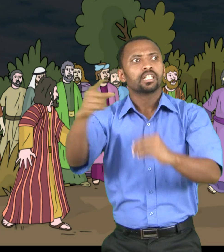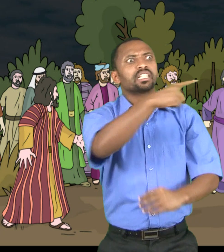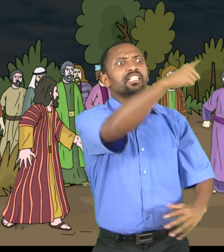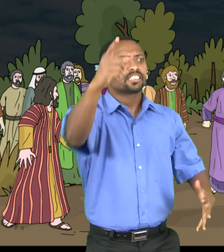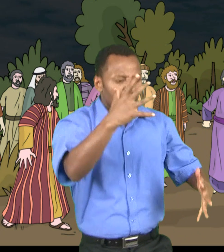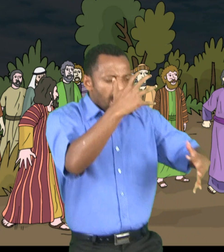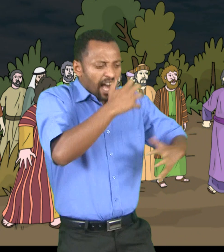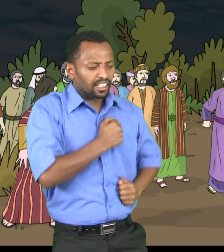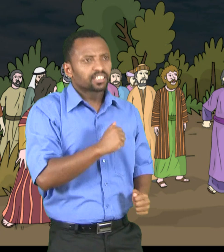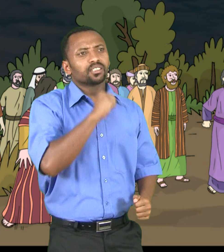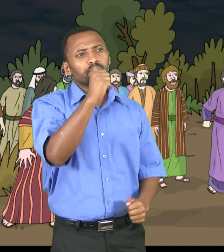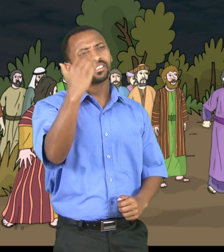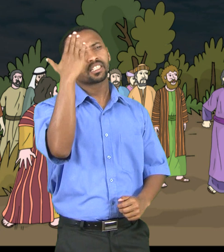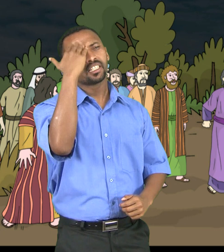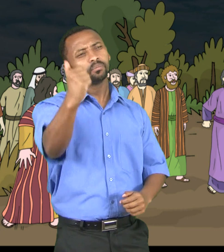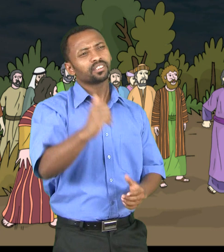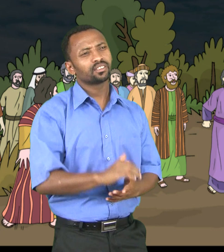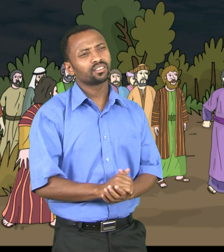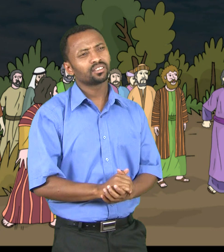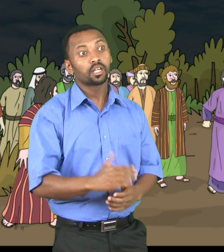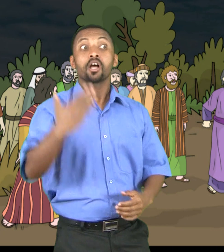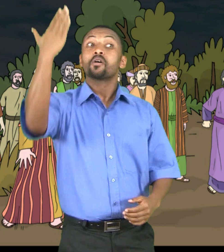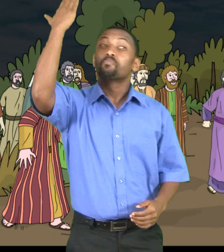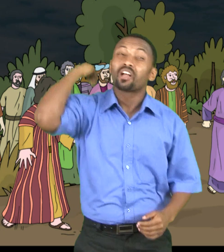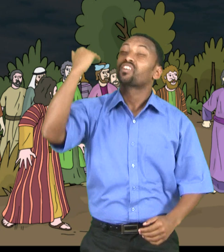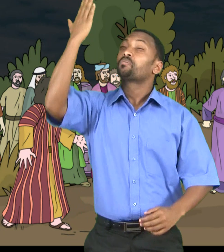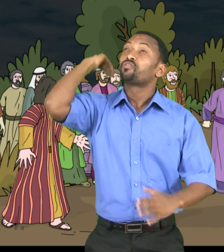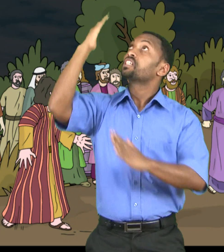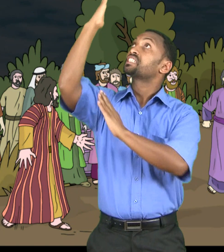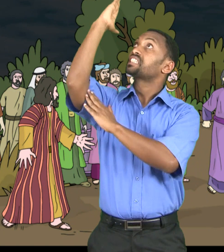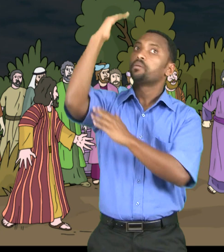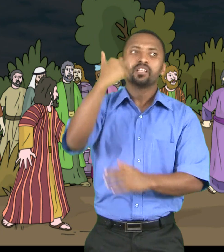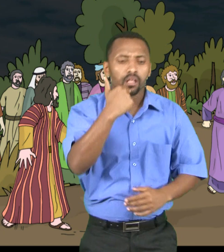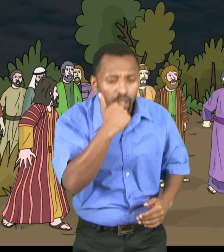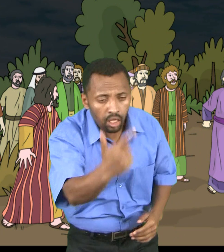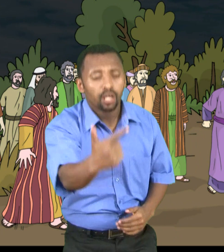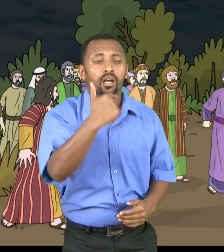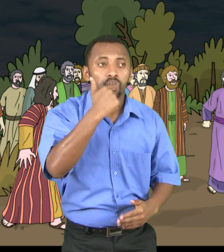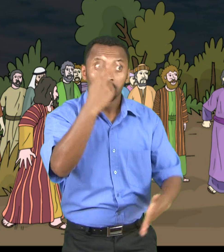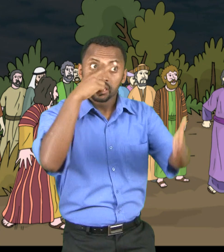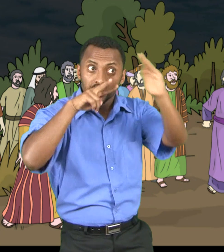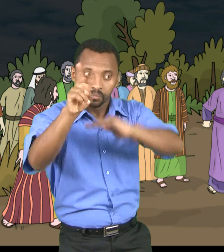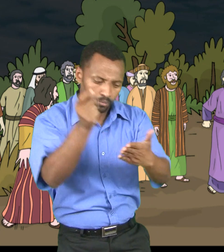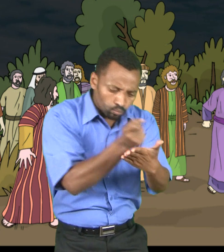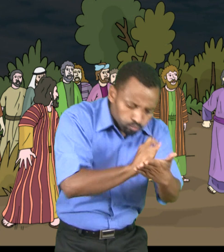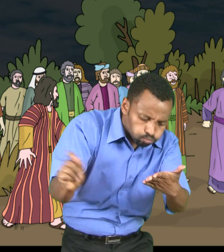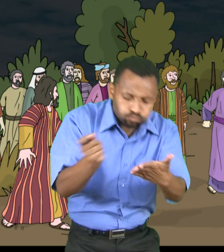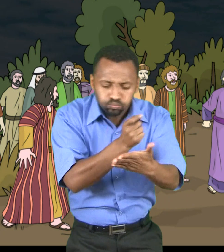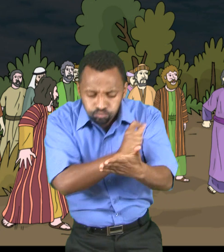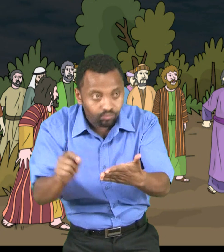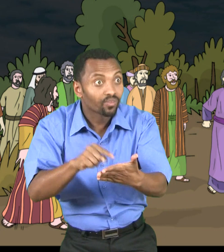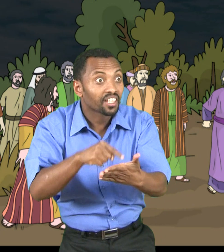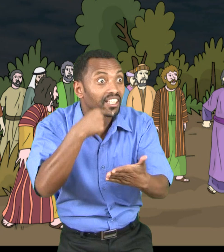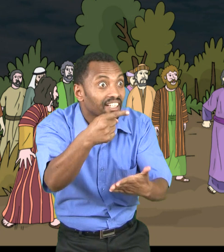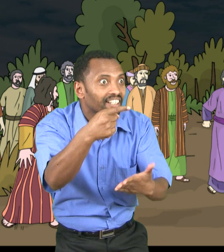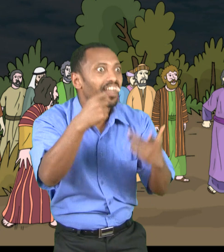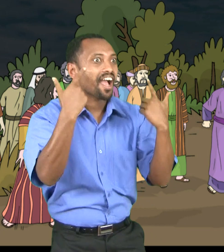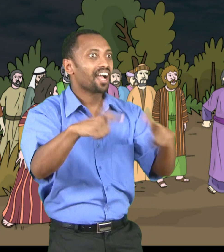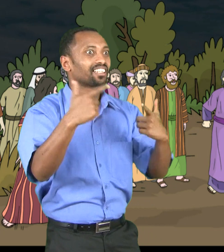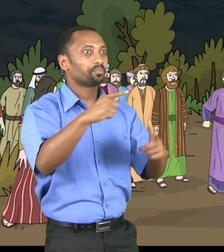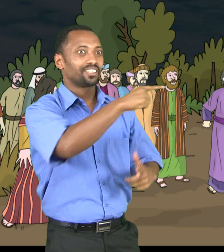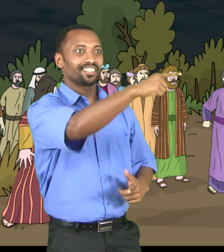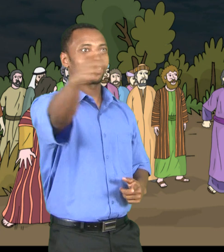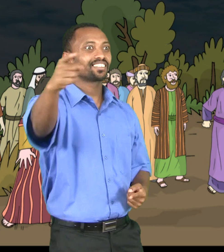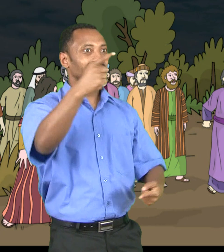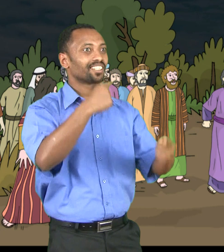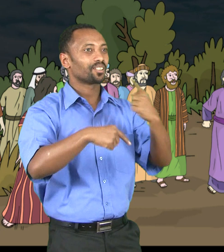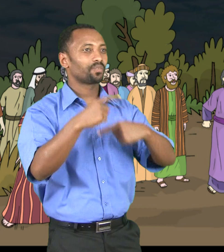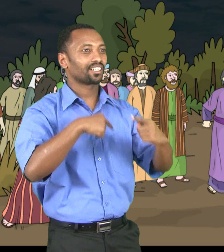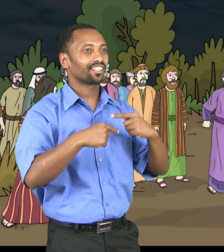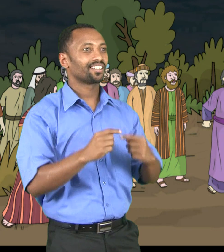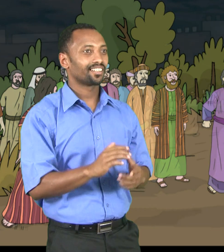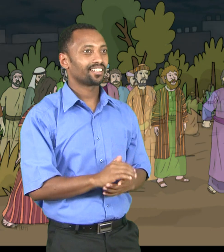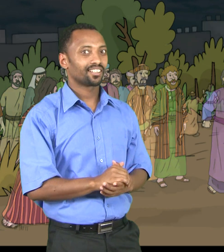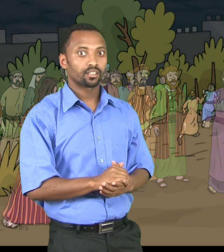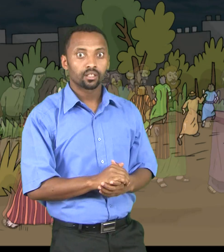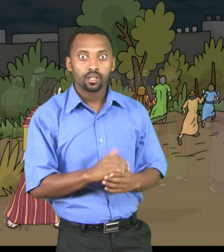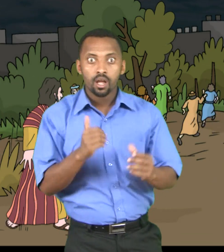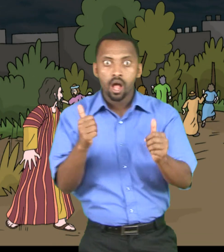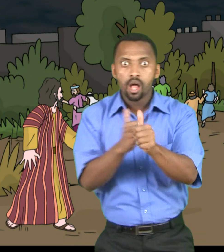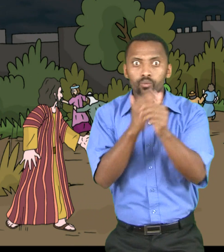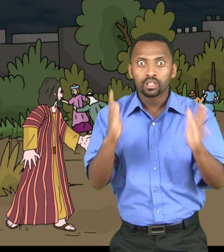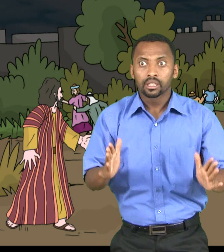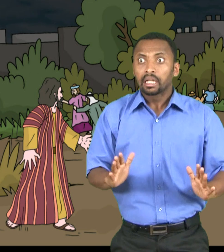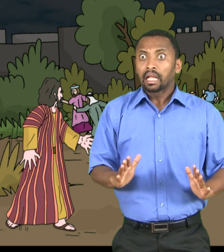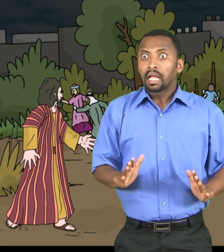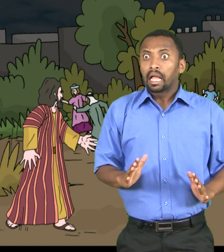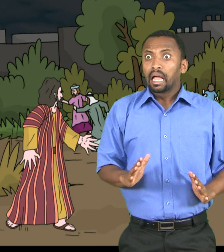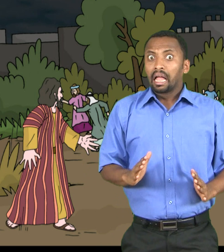But this has all happened so that the writings of the prophets would be fulfilled.”